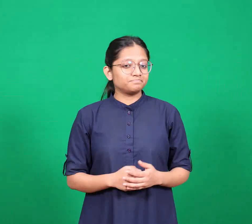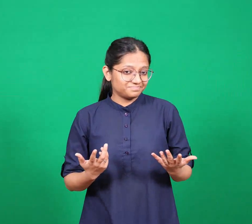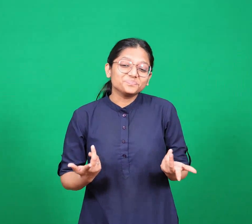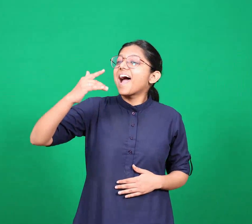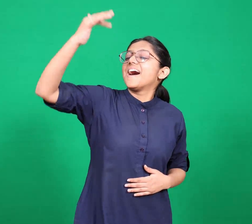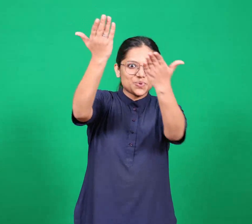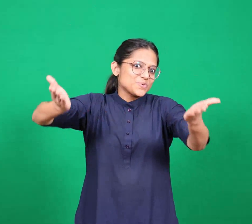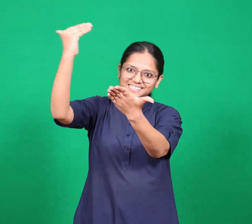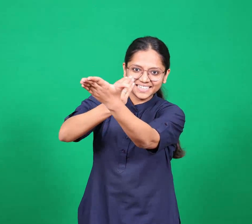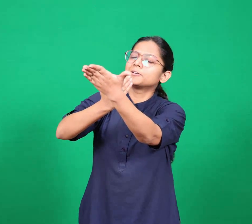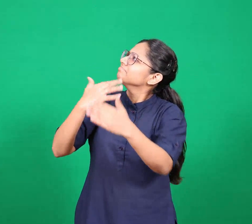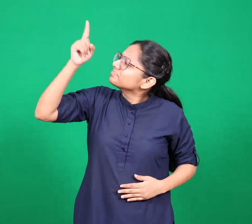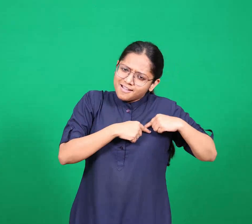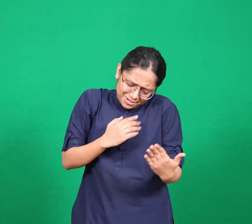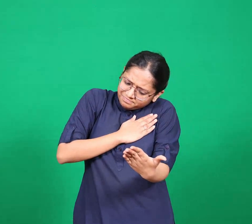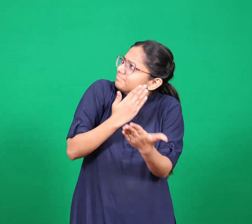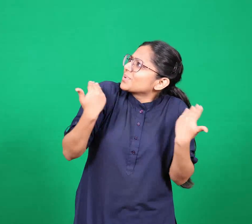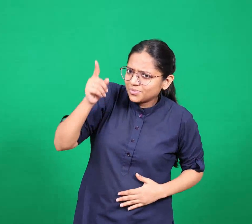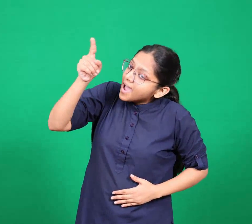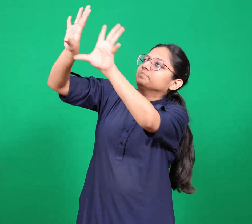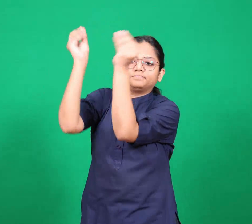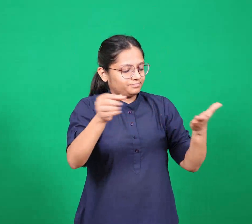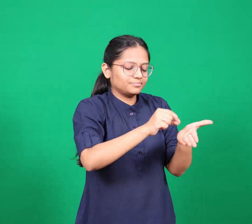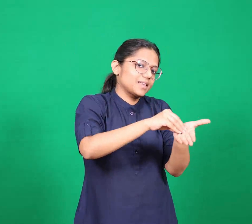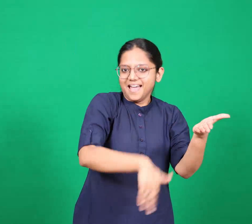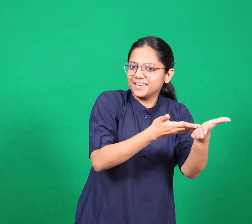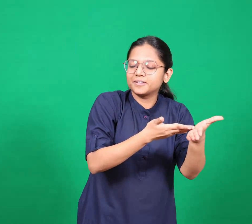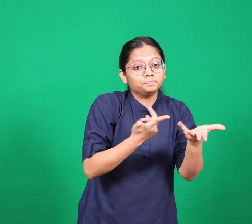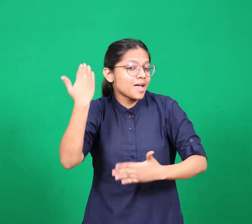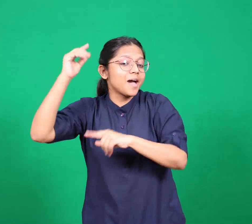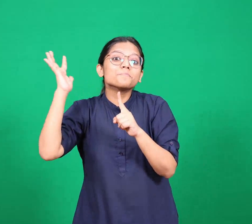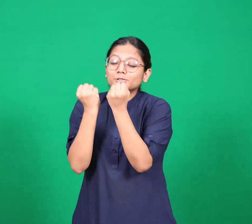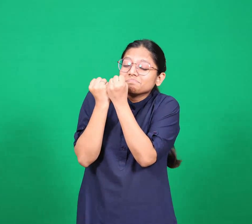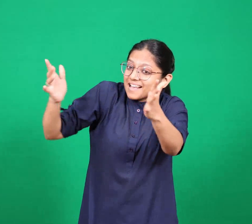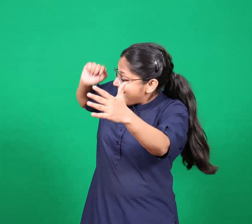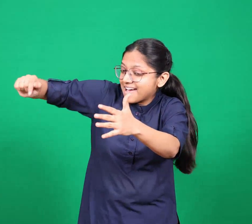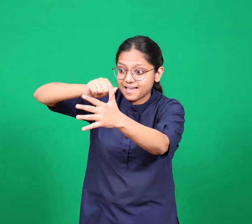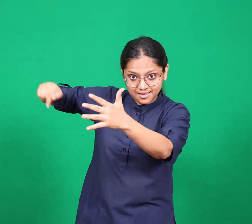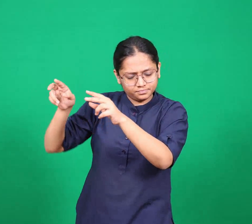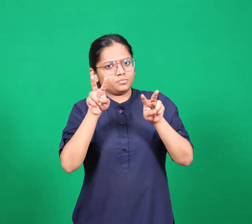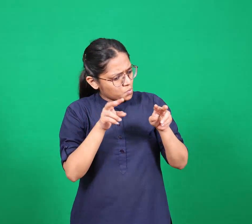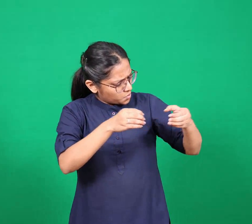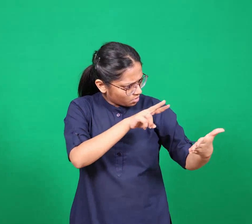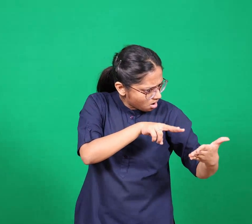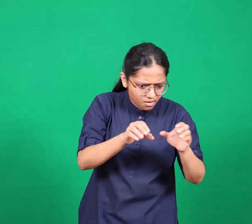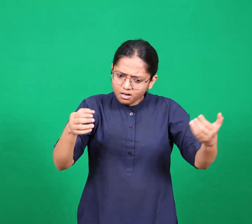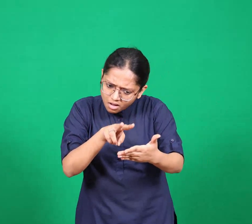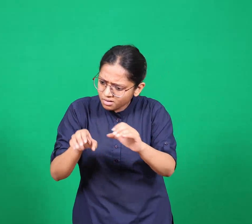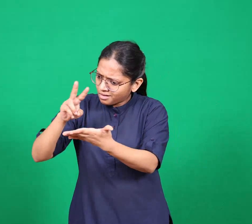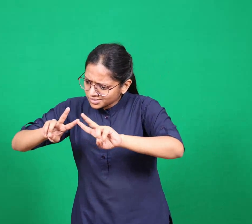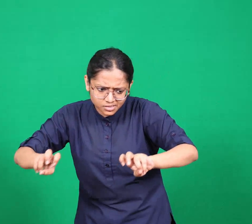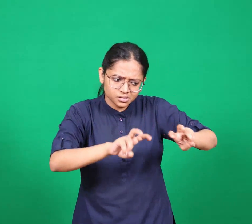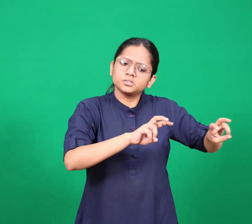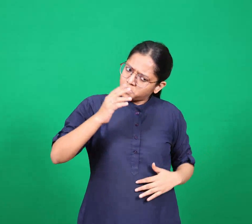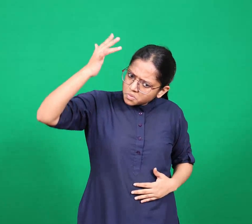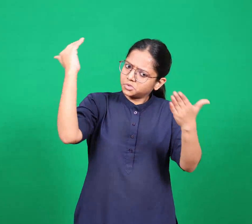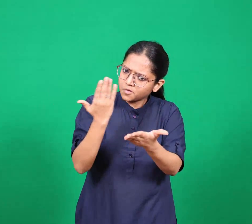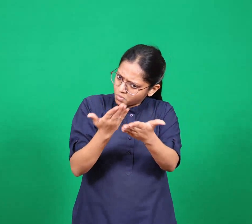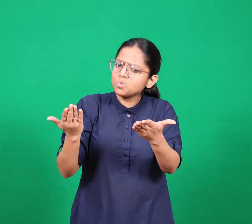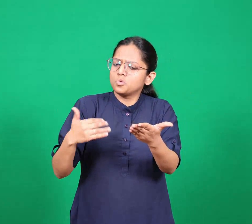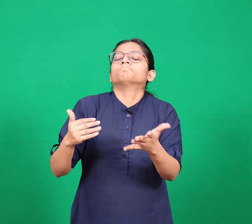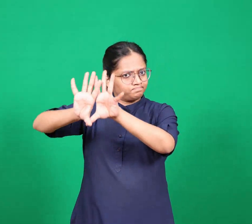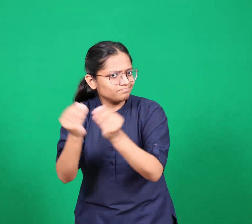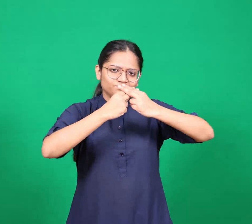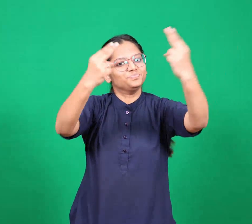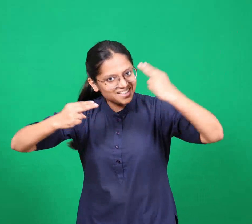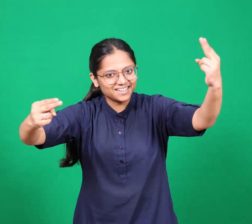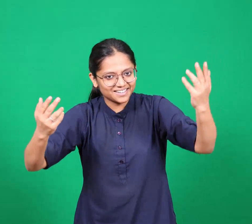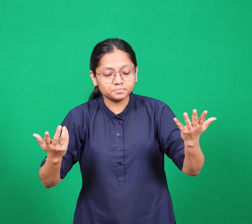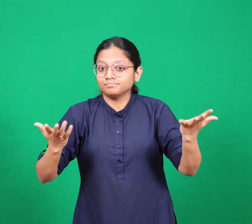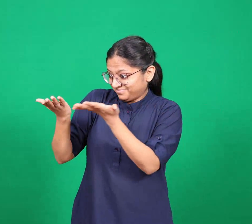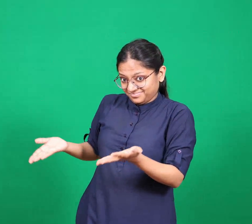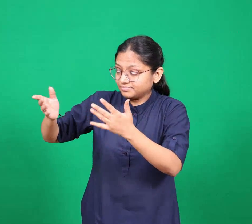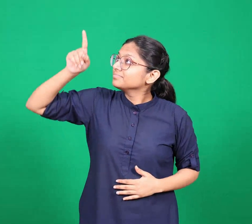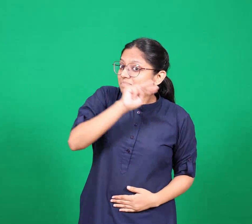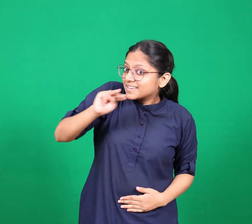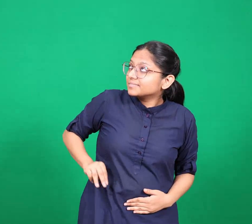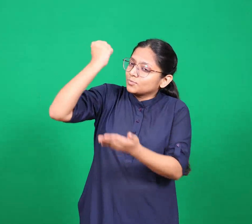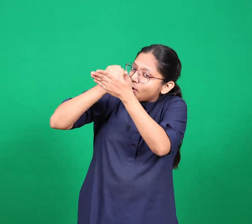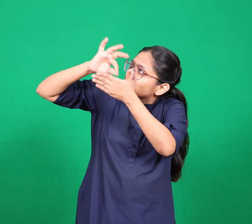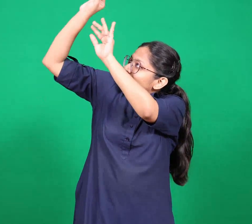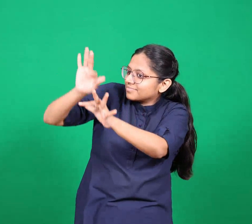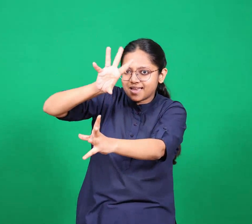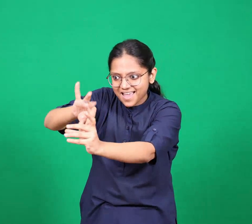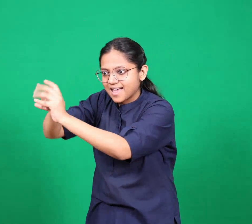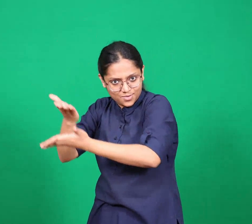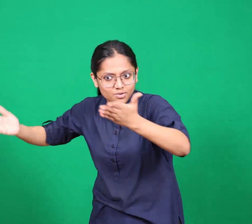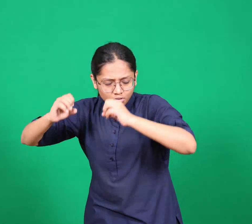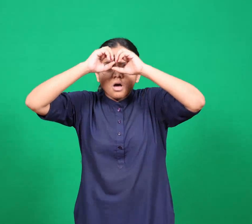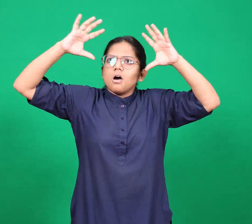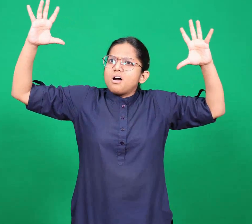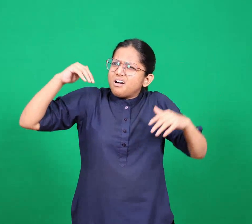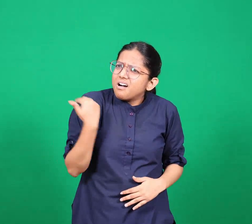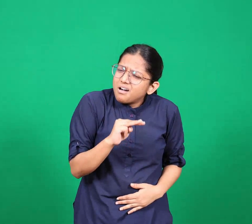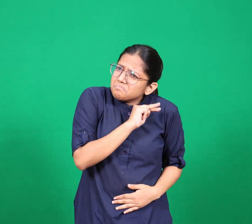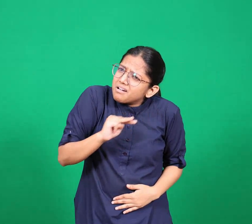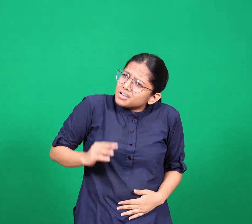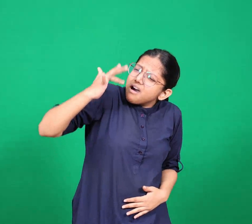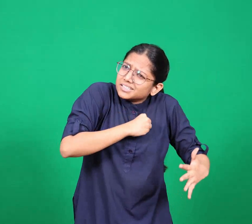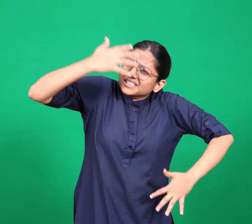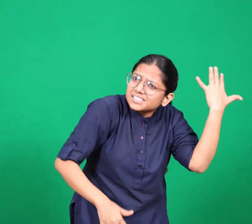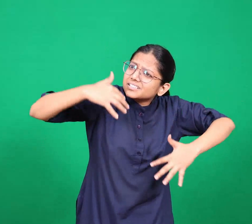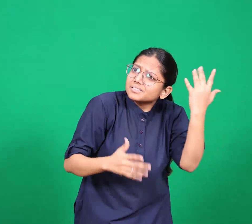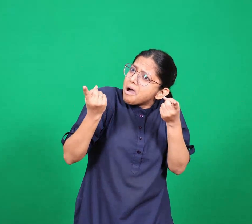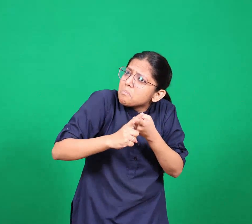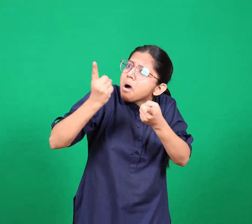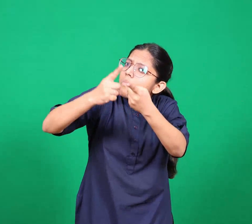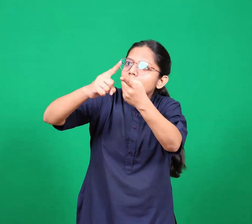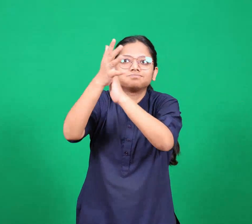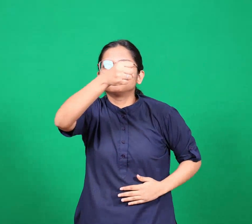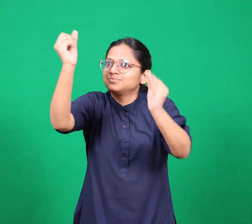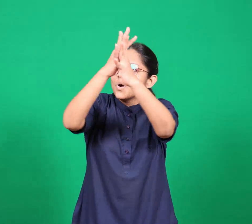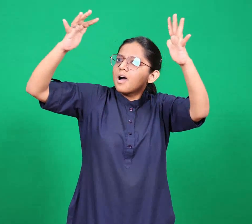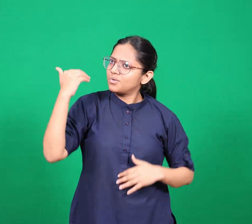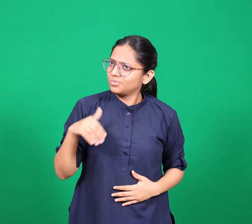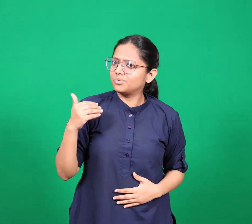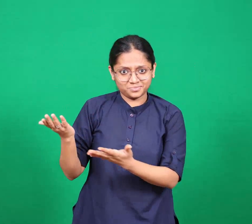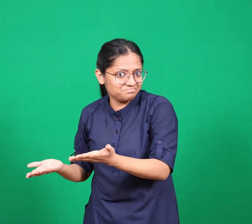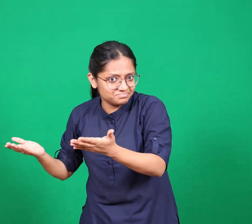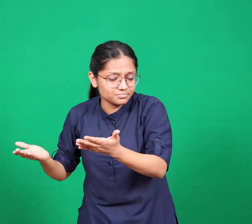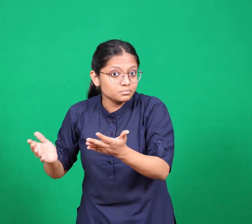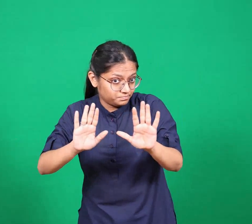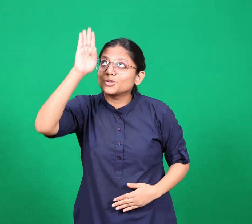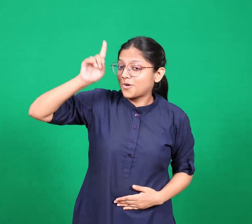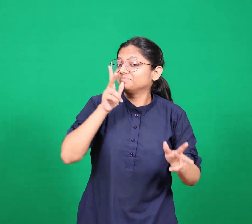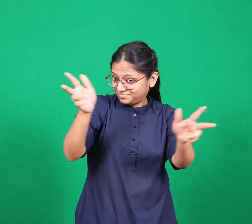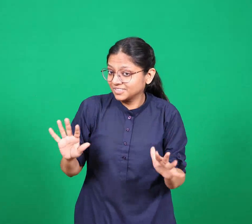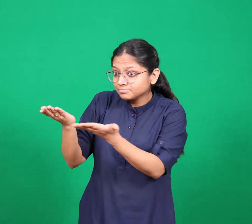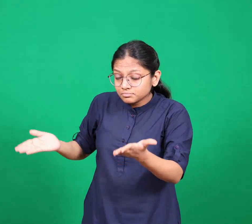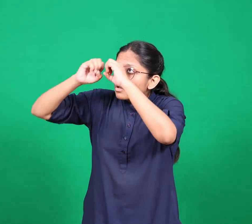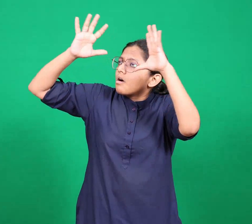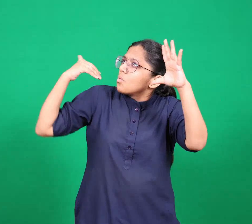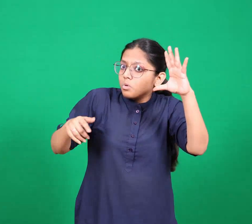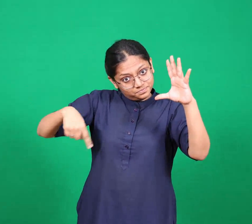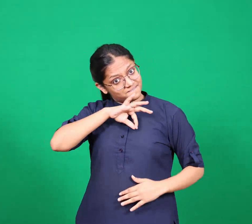Concerning this salvation, the prophets who foretold the grace to come to you searched and investigated carefully, trying to determine the time and setting to which the Spirit of Christ in them was pointing when He predicted the sufferings of Christ and the glories to follow.